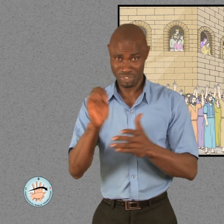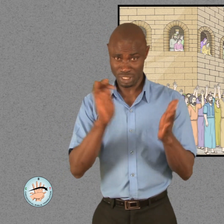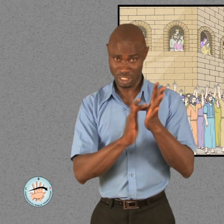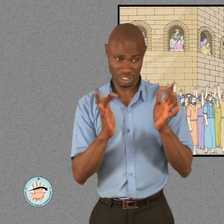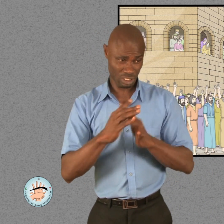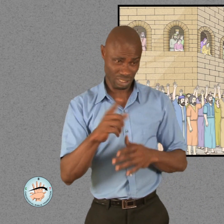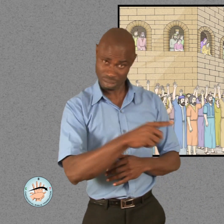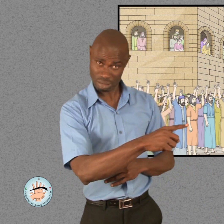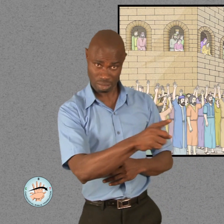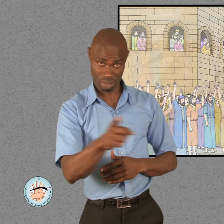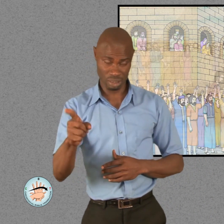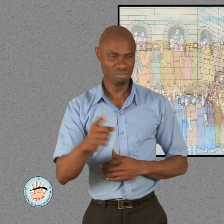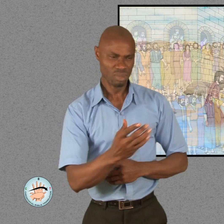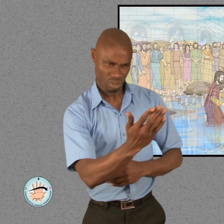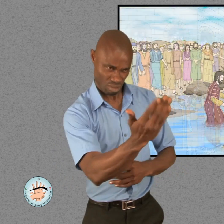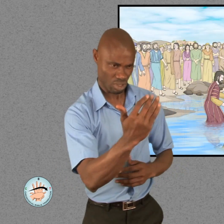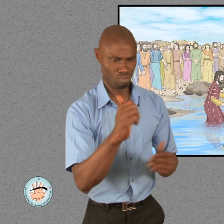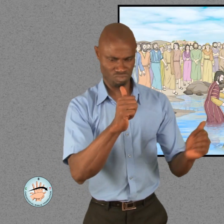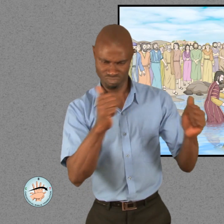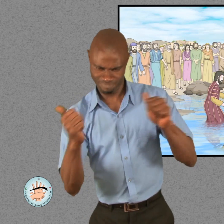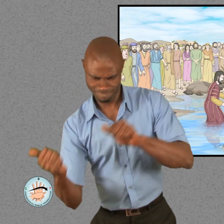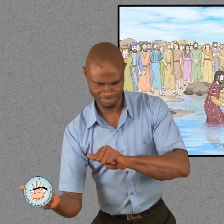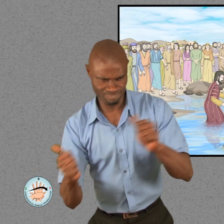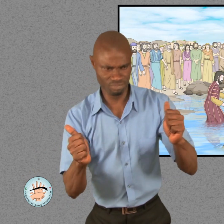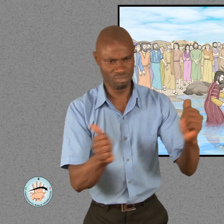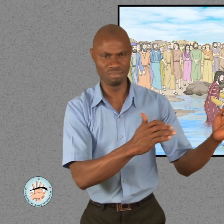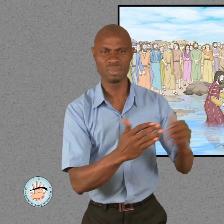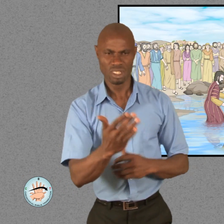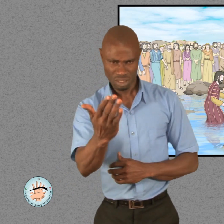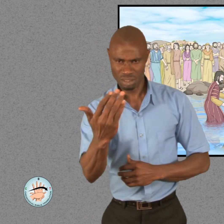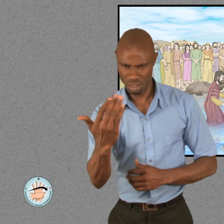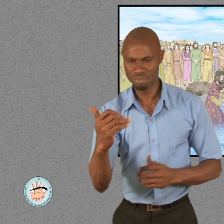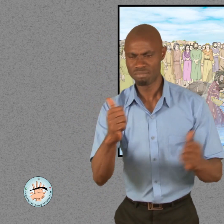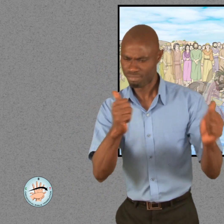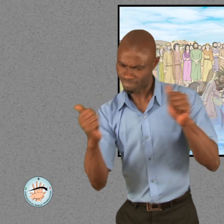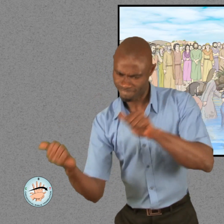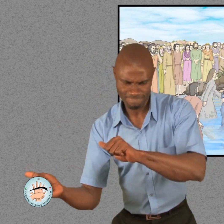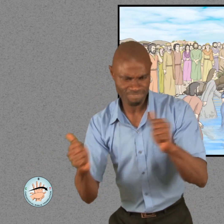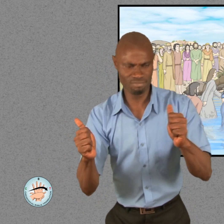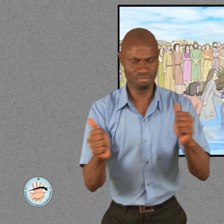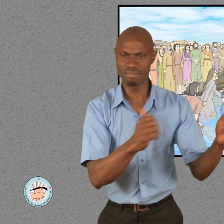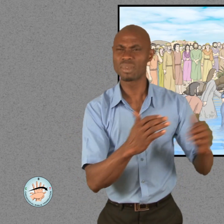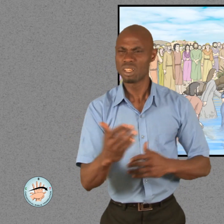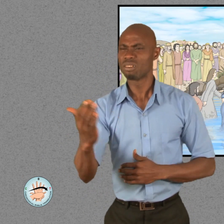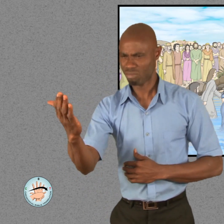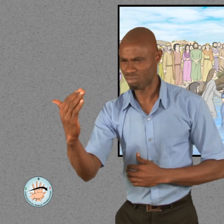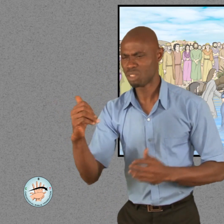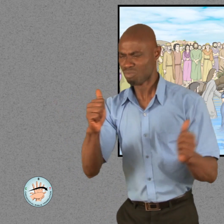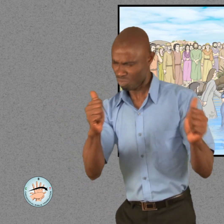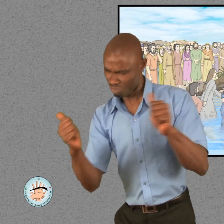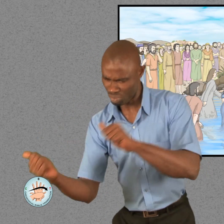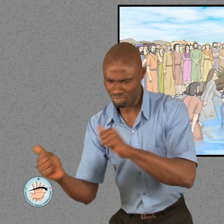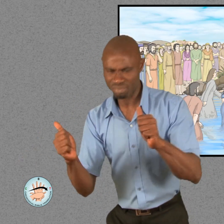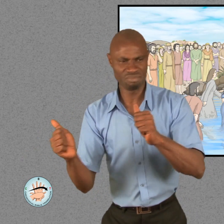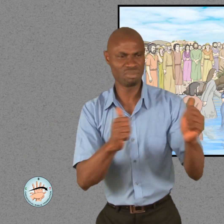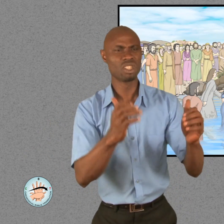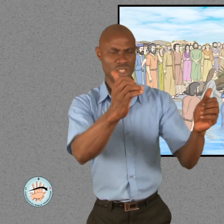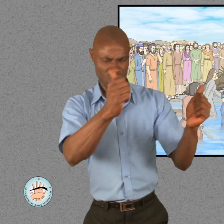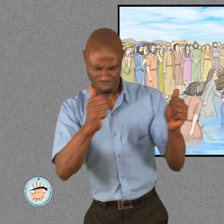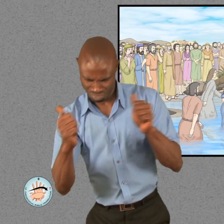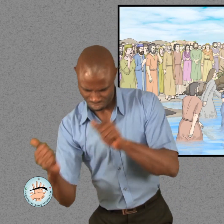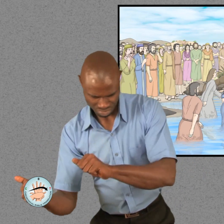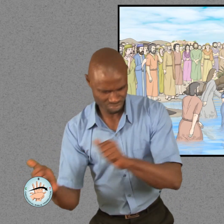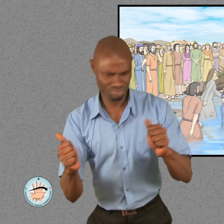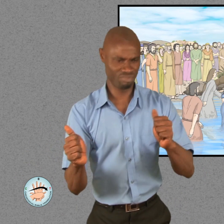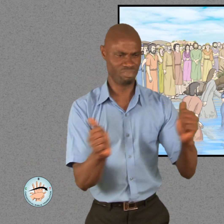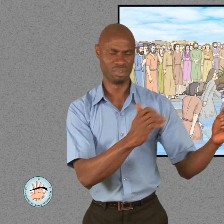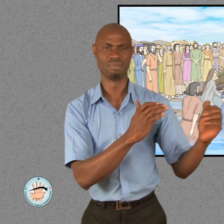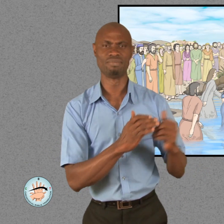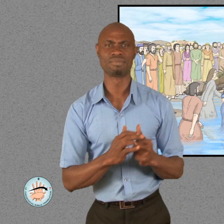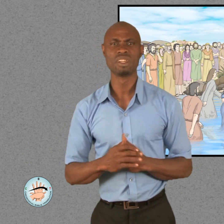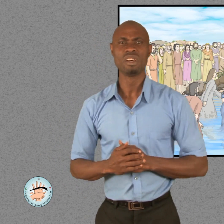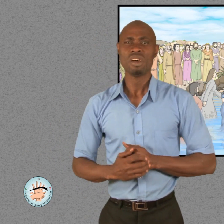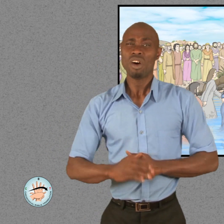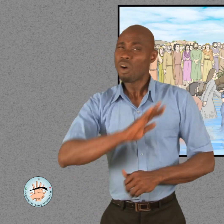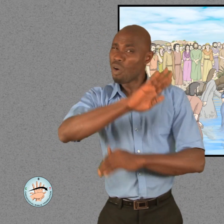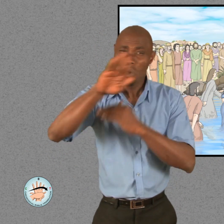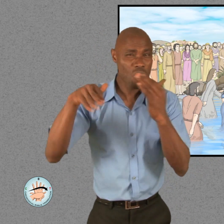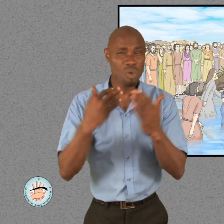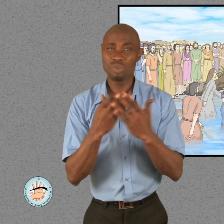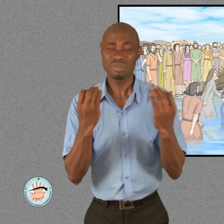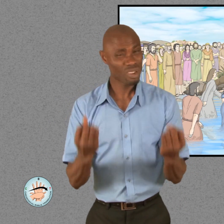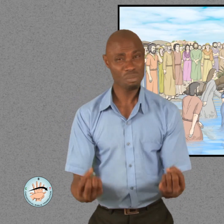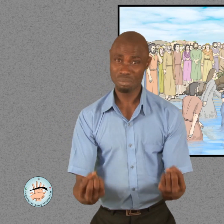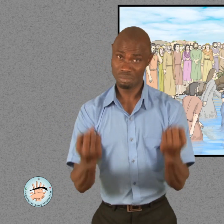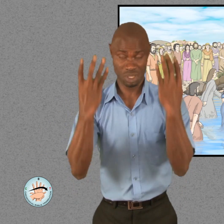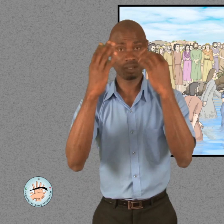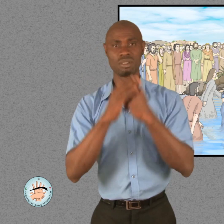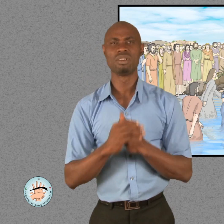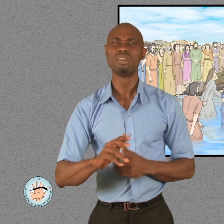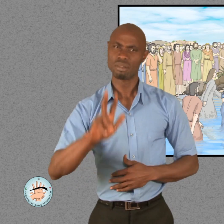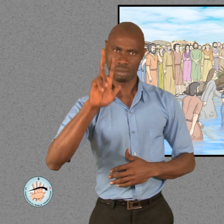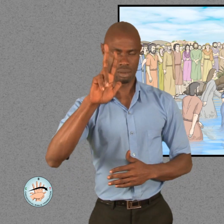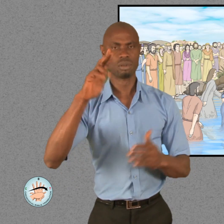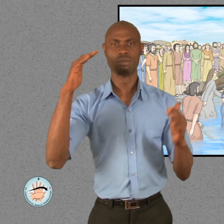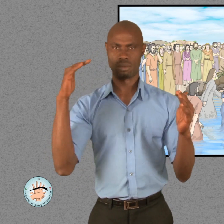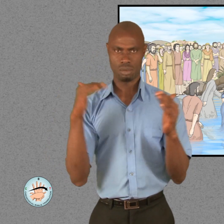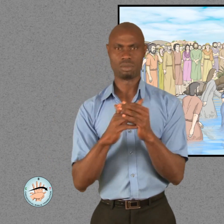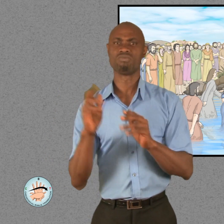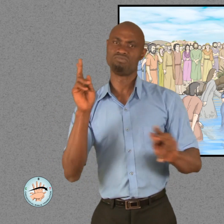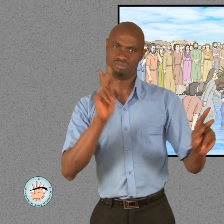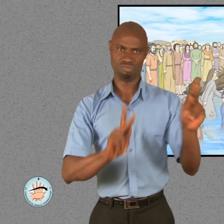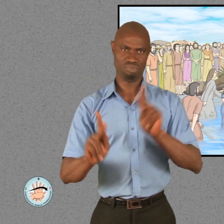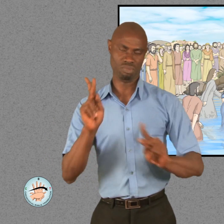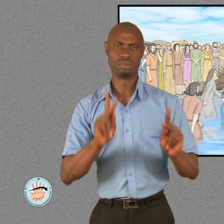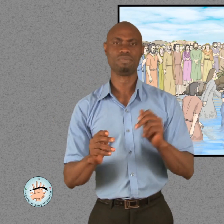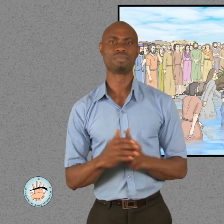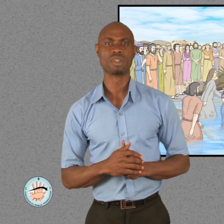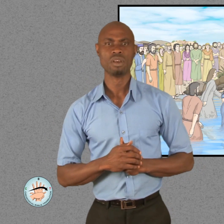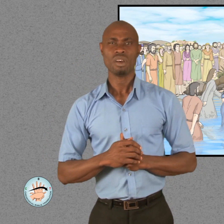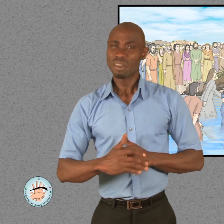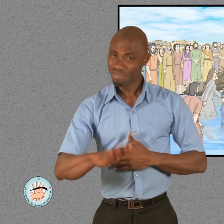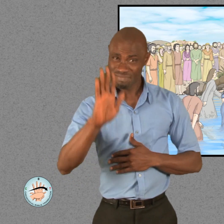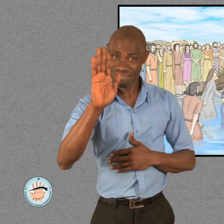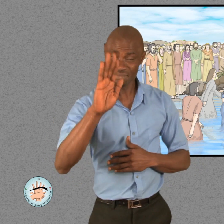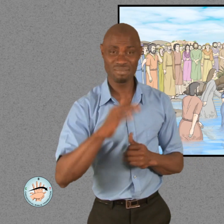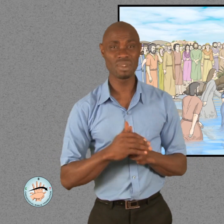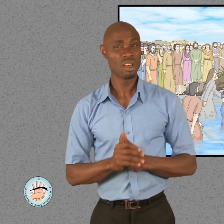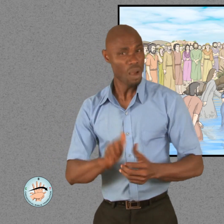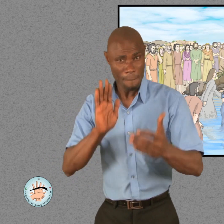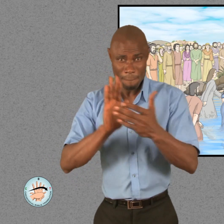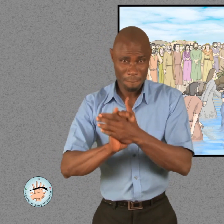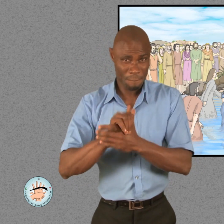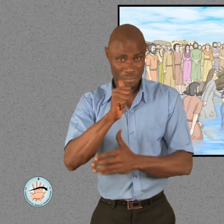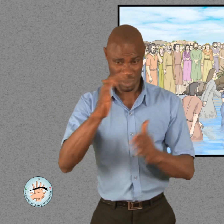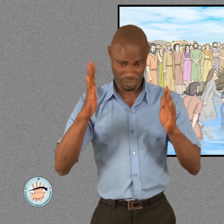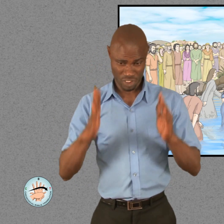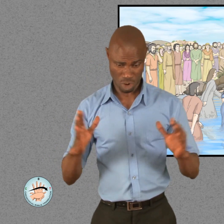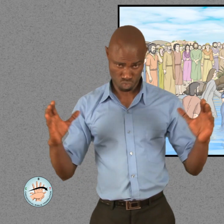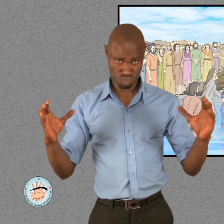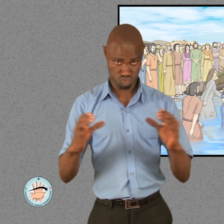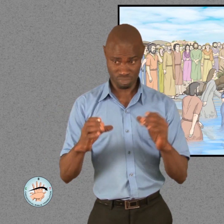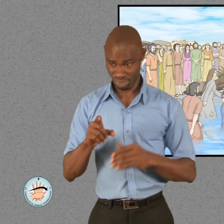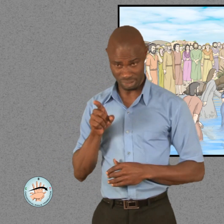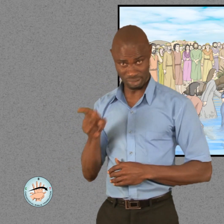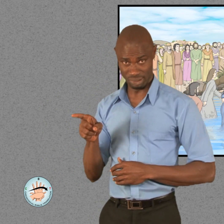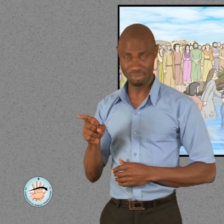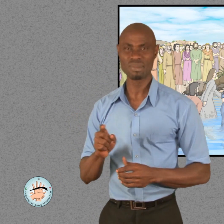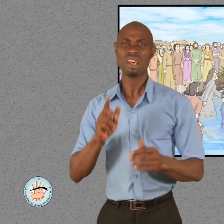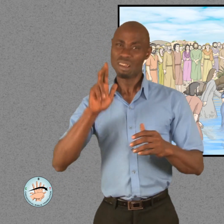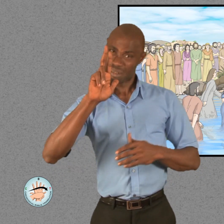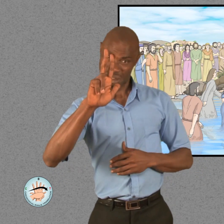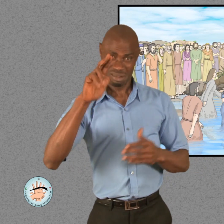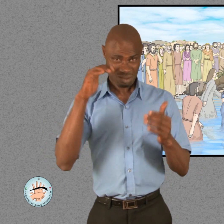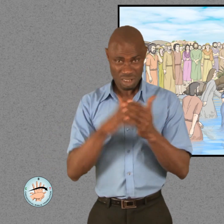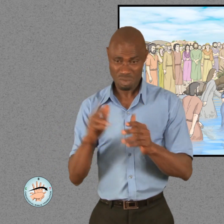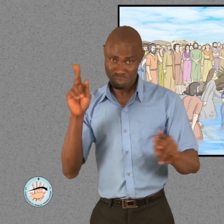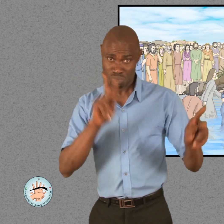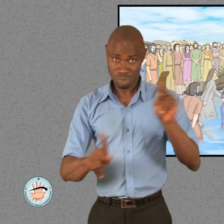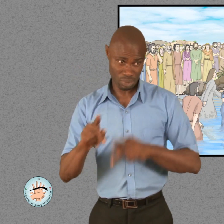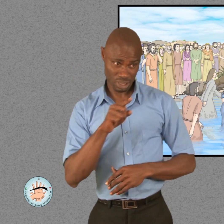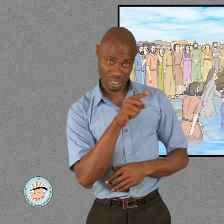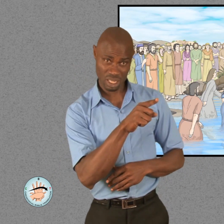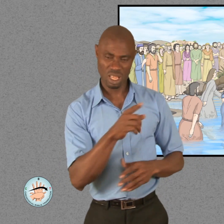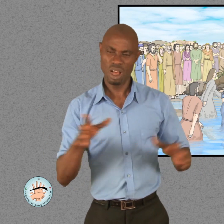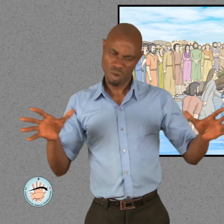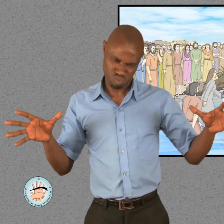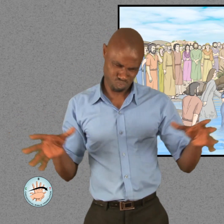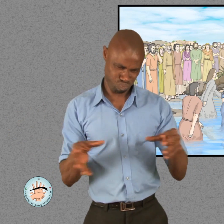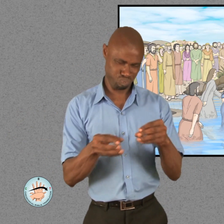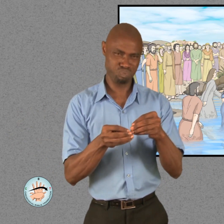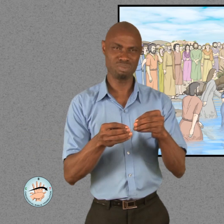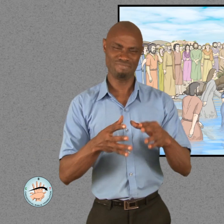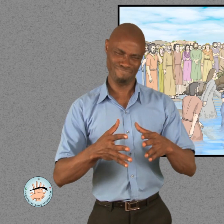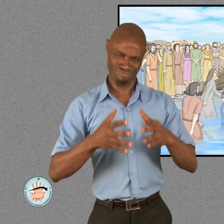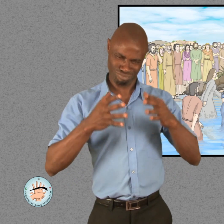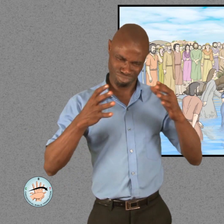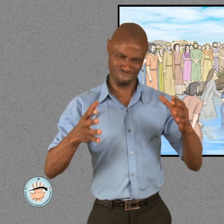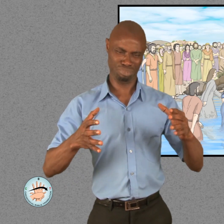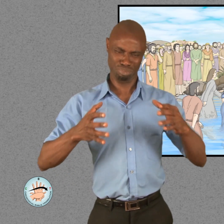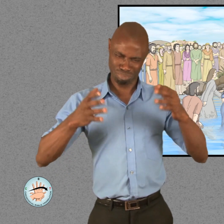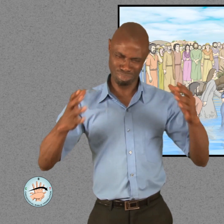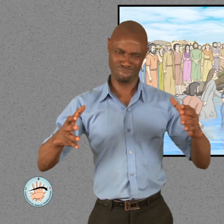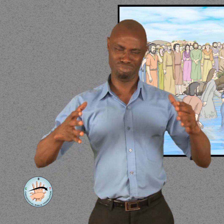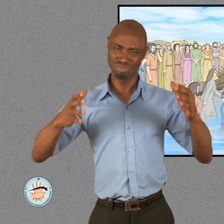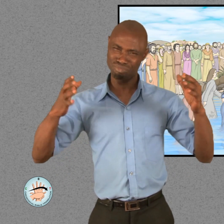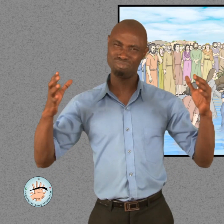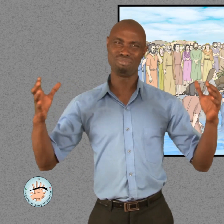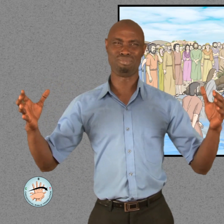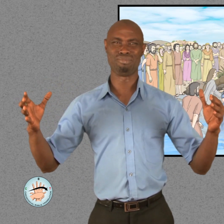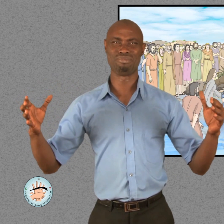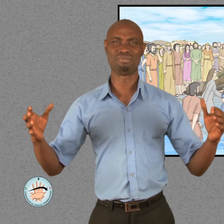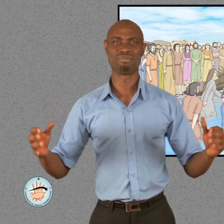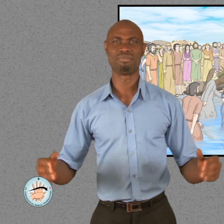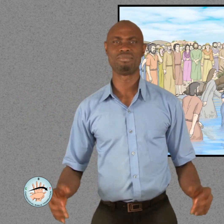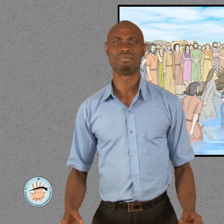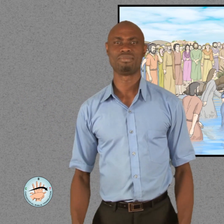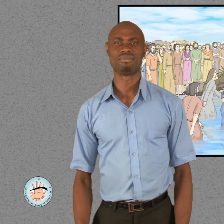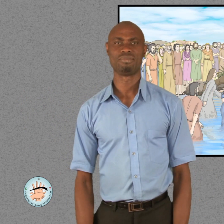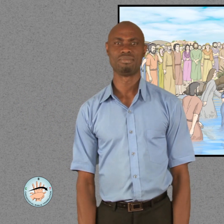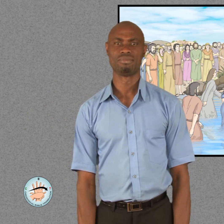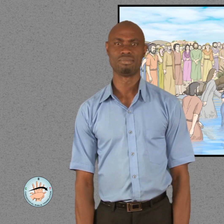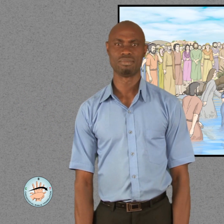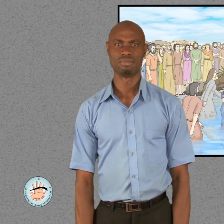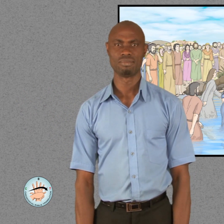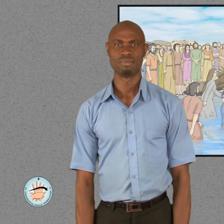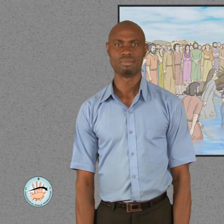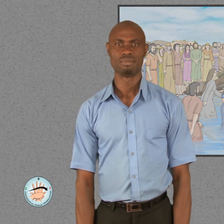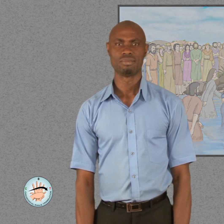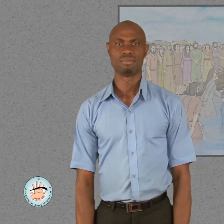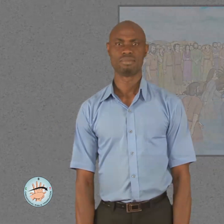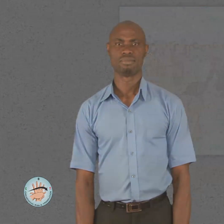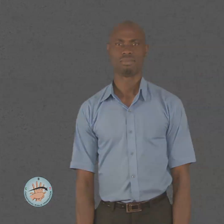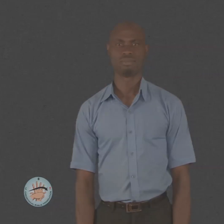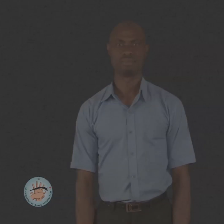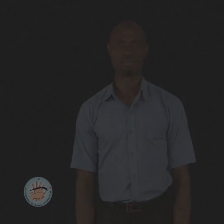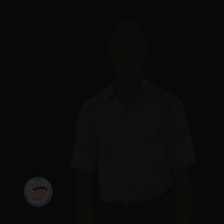Those who embraced his message were baptized, and about three thousand were added to the believers that day.